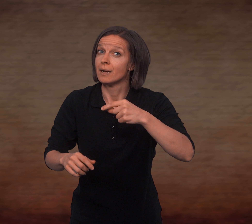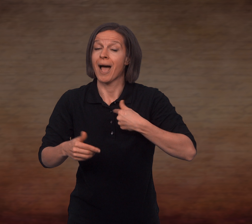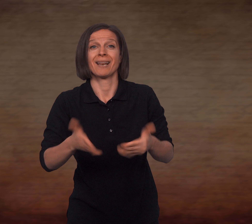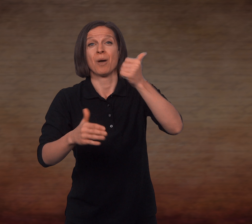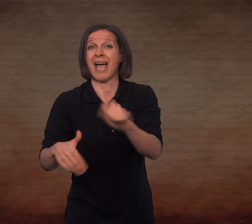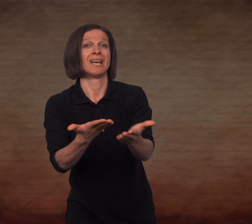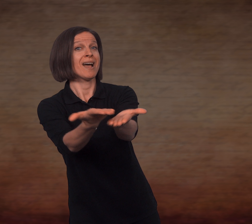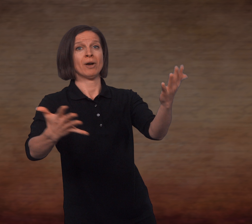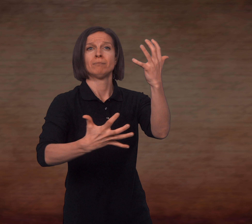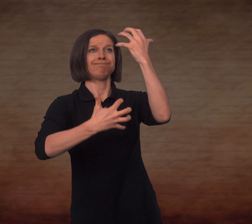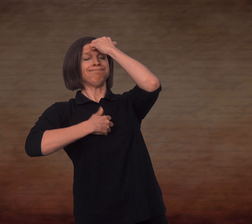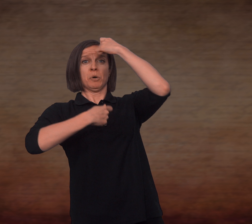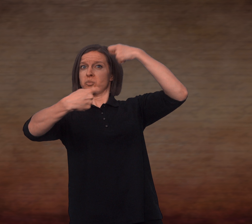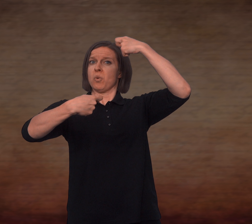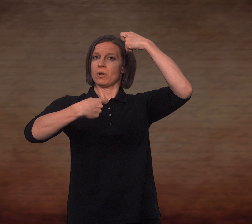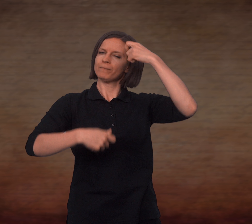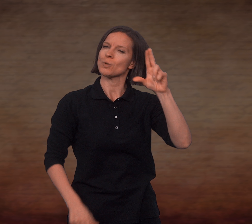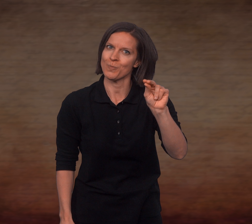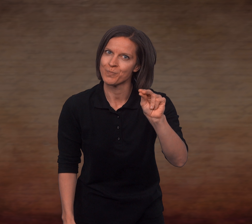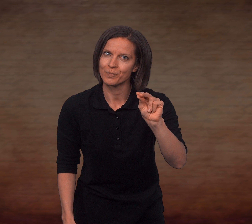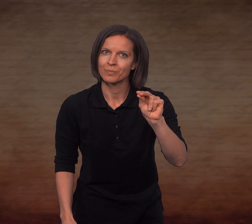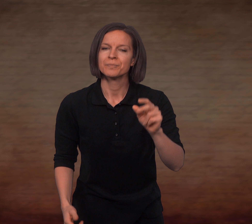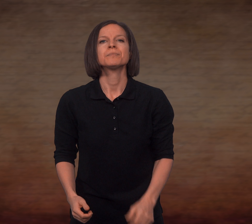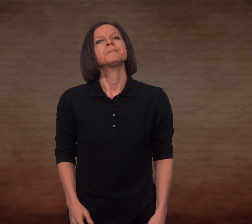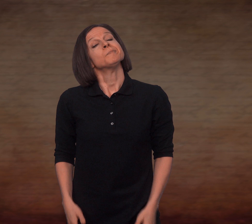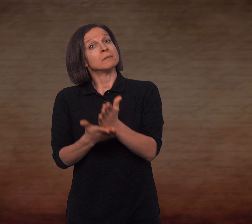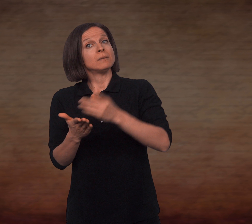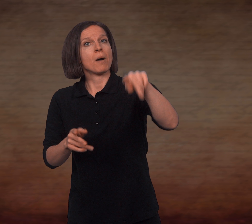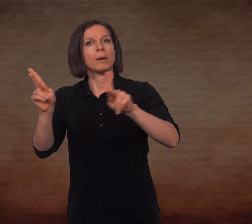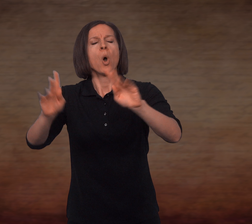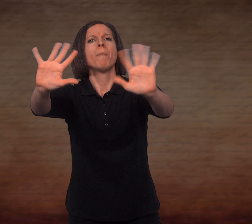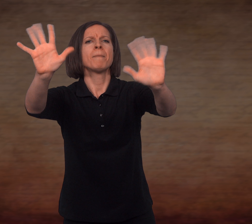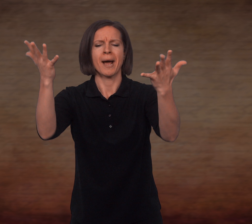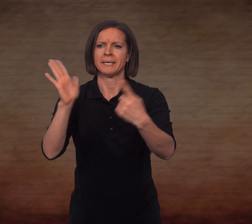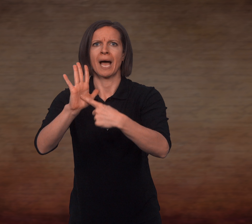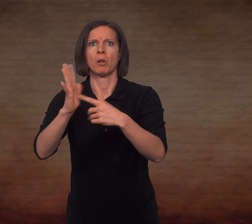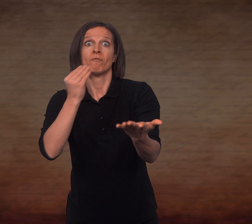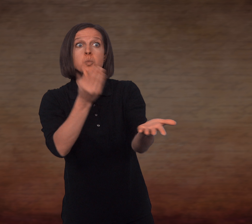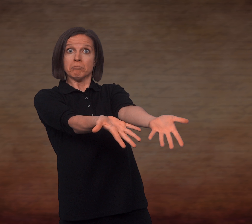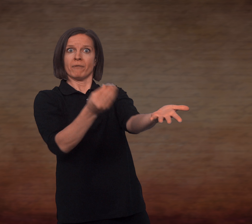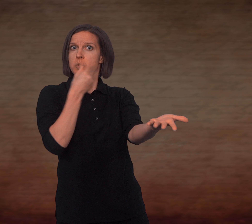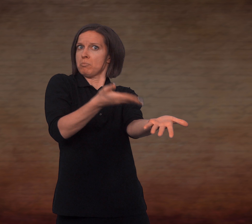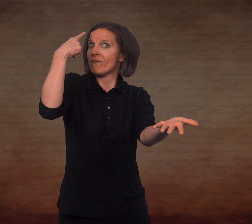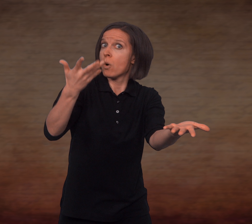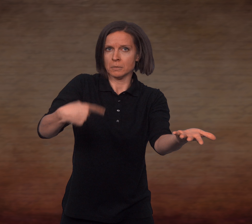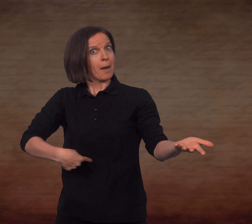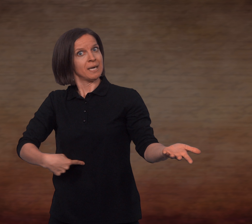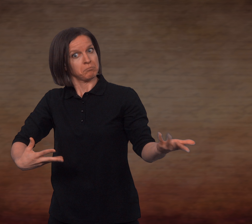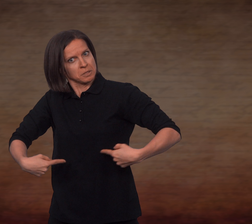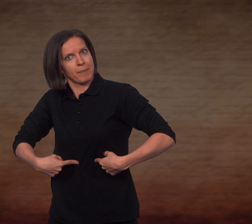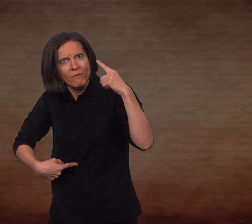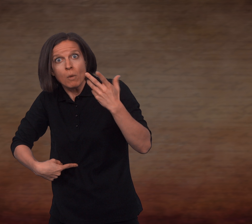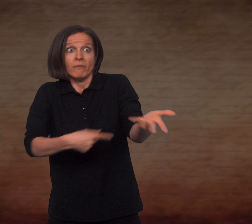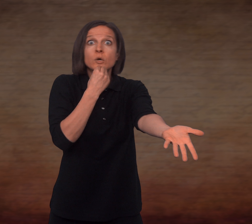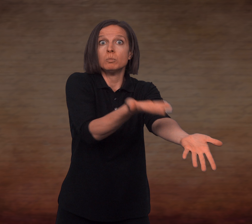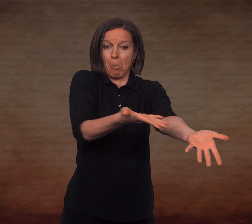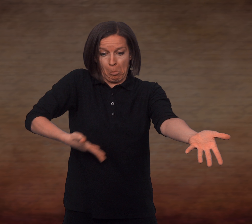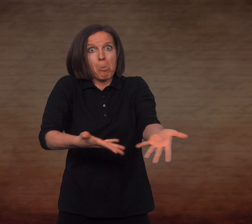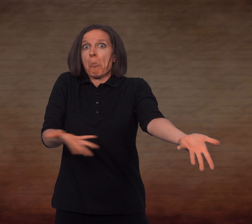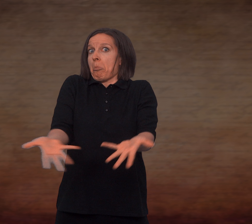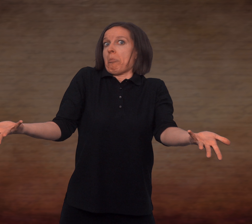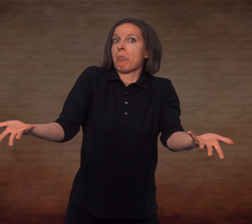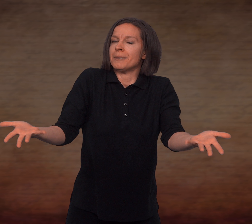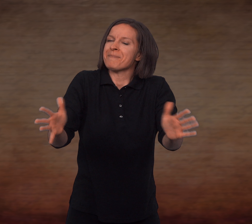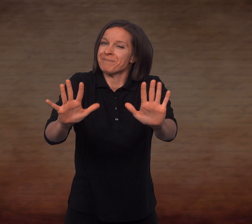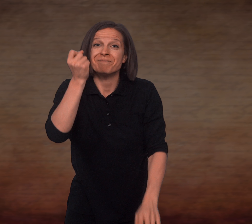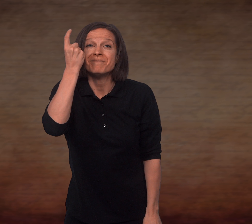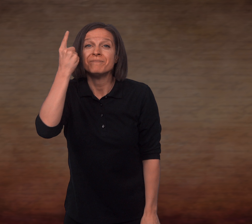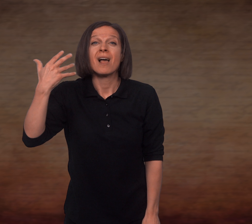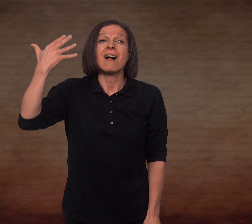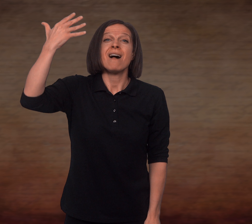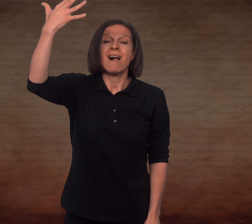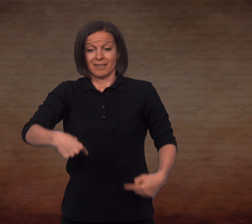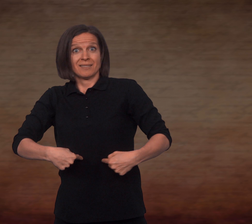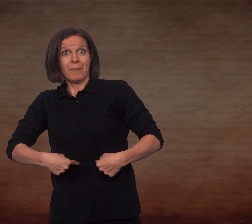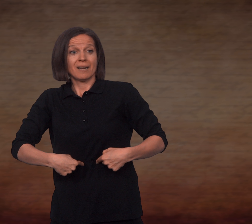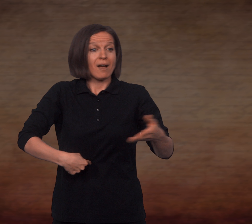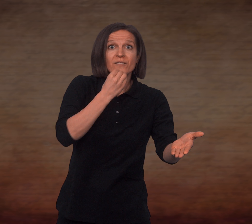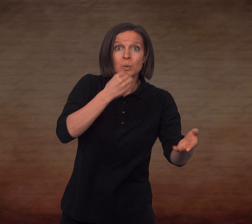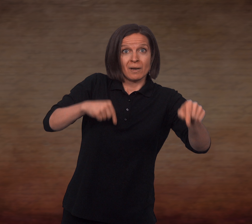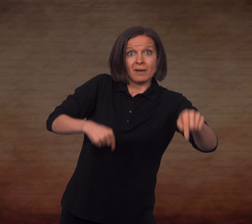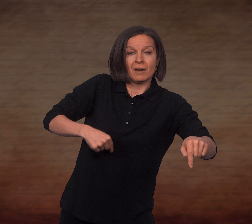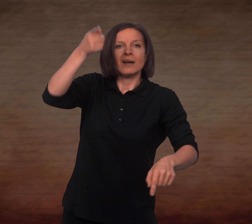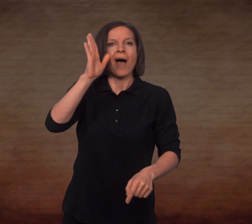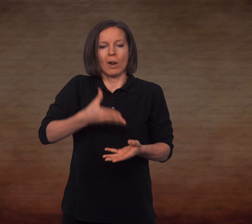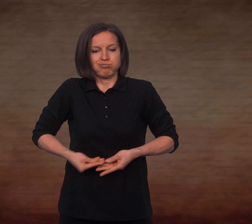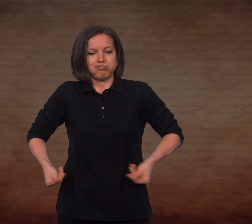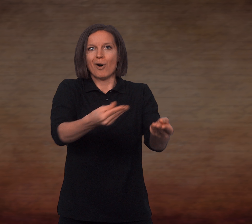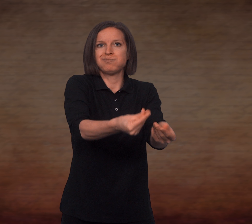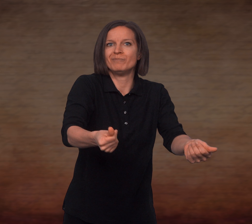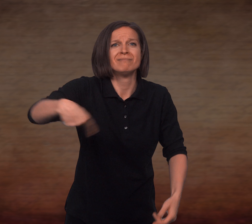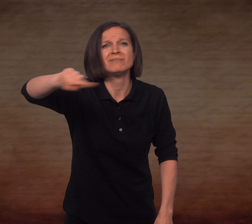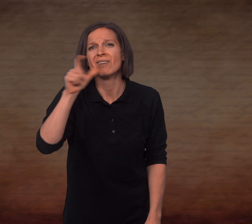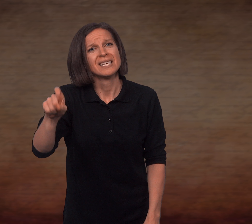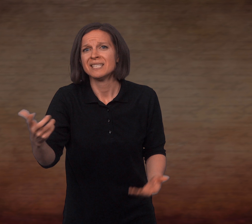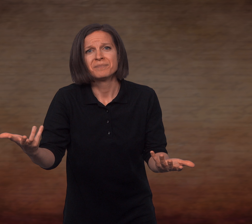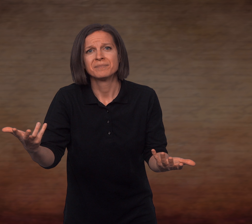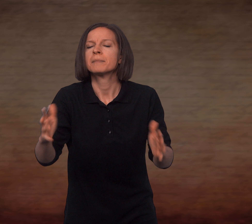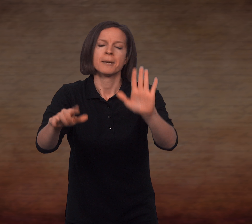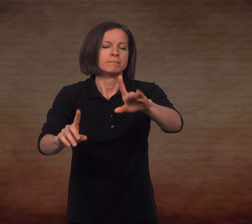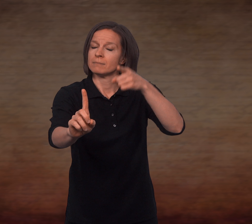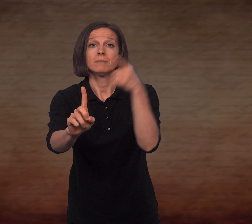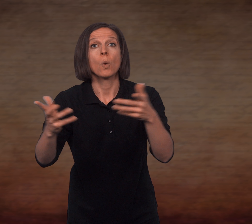“Food for the stomach and the stomach for food,” but God will destroy them both.